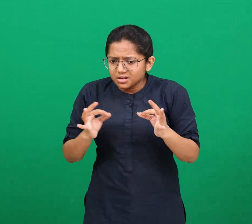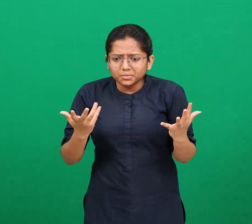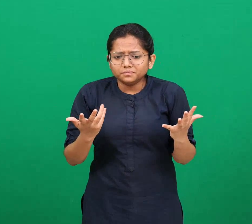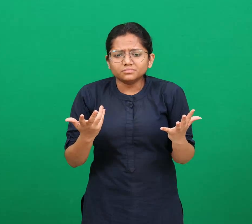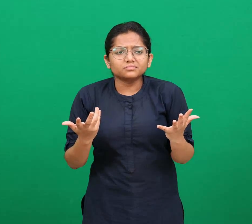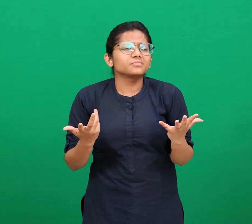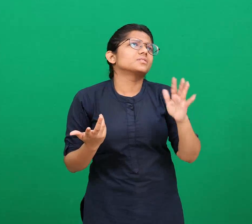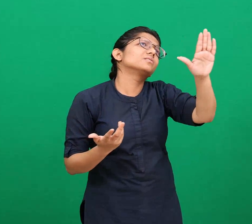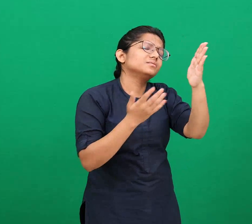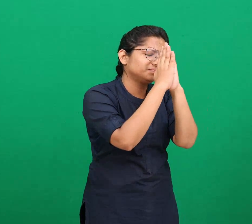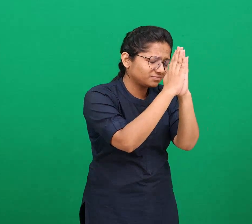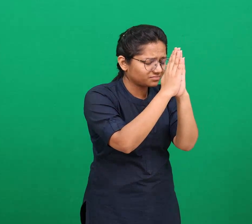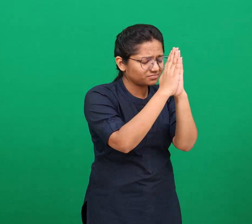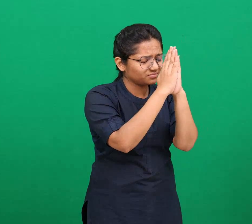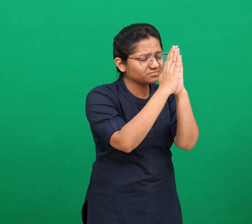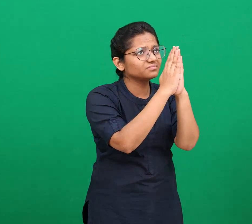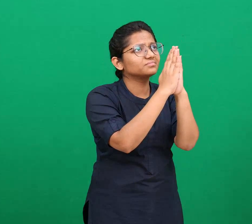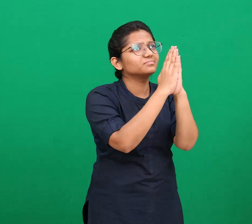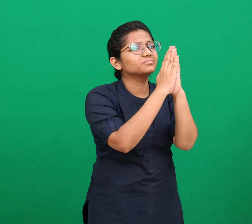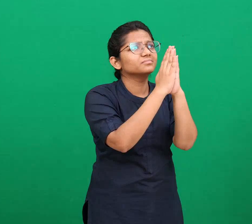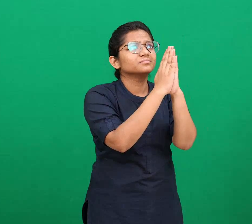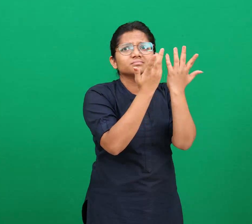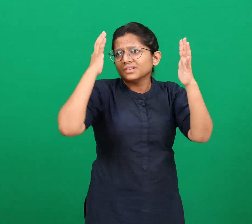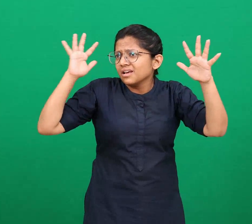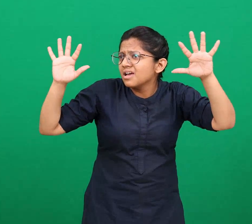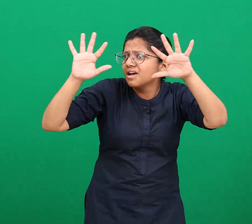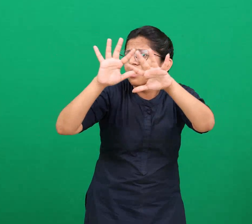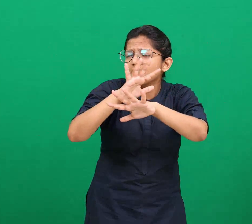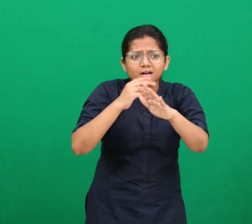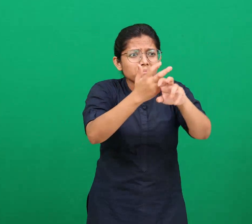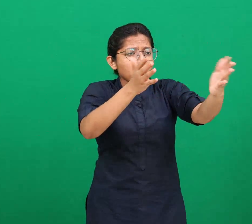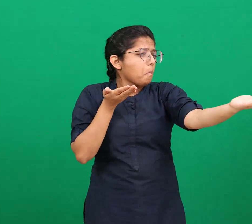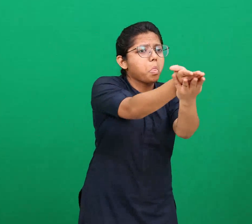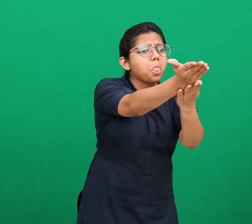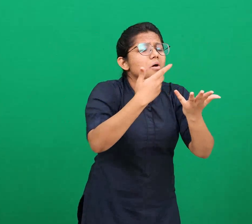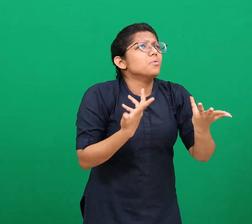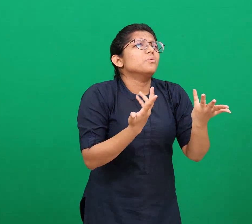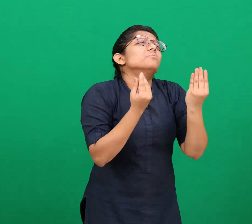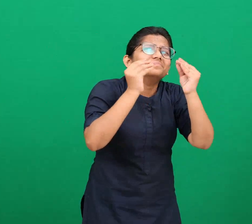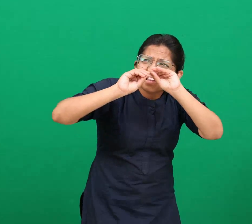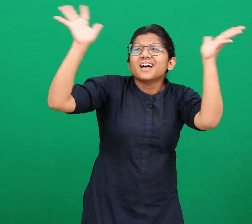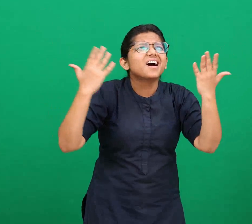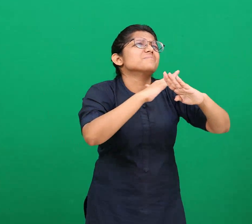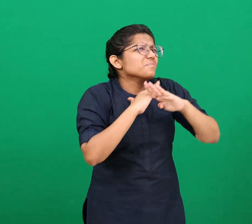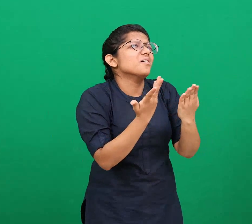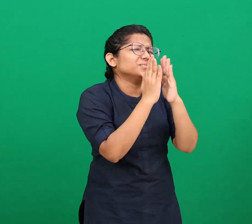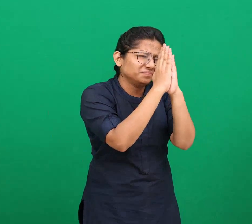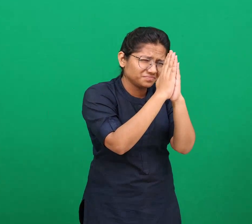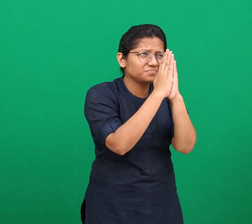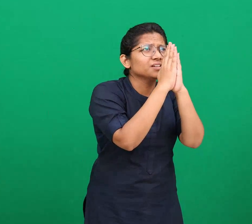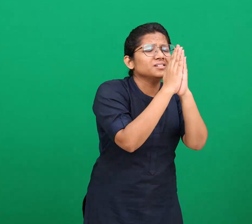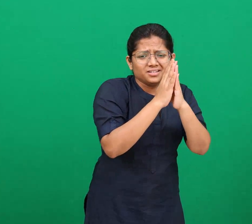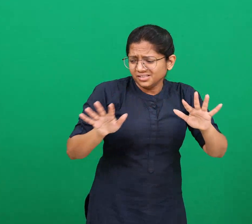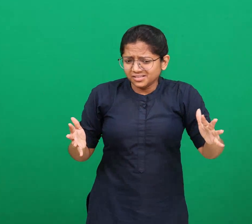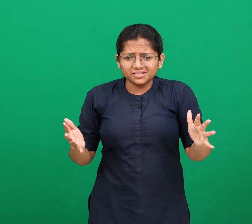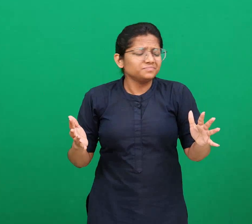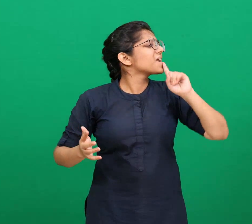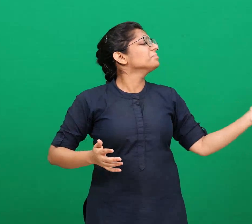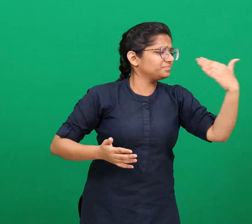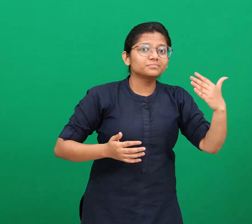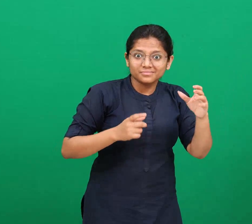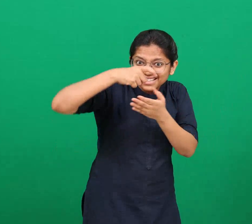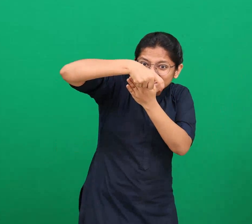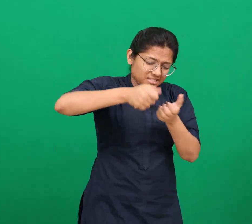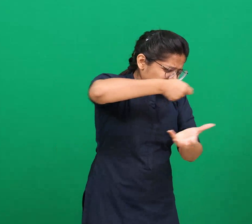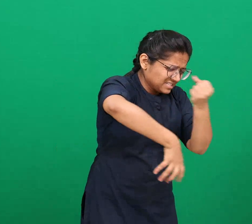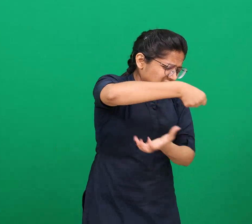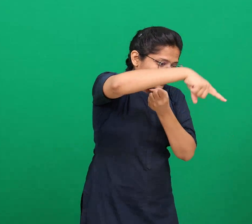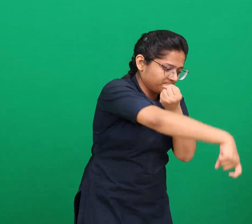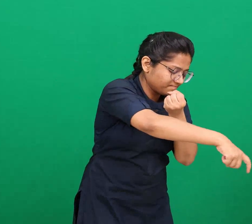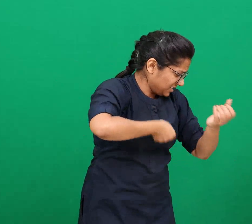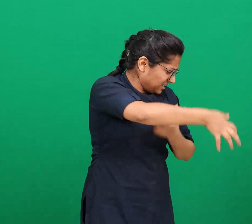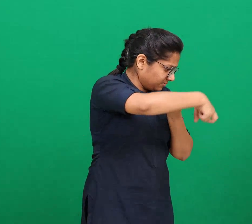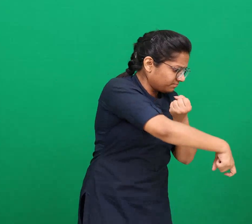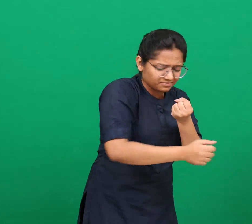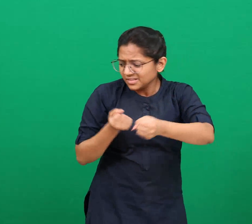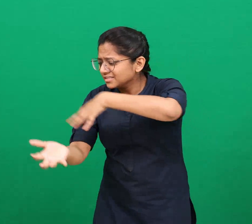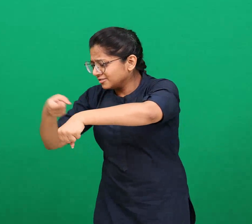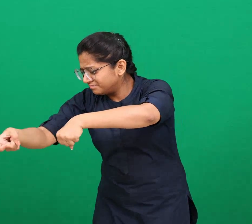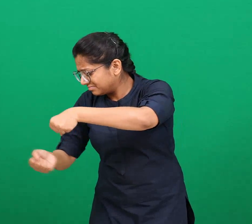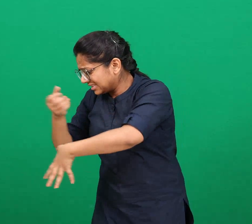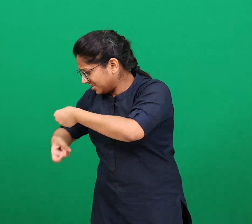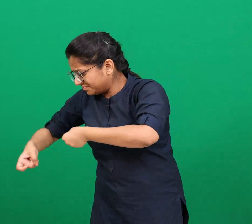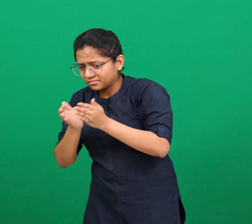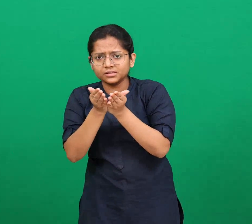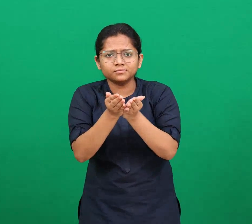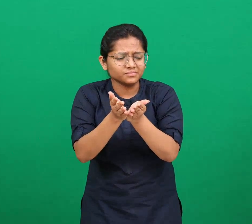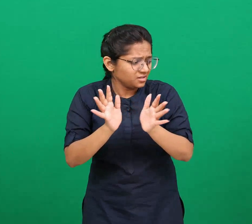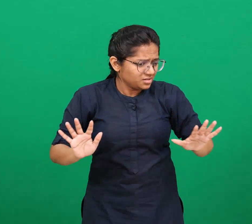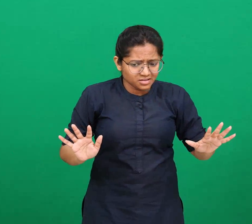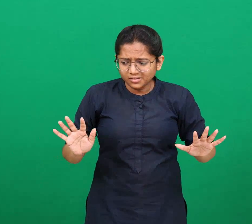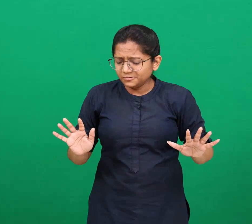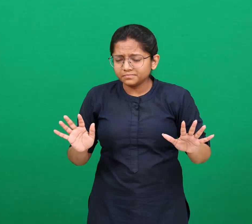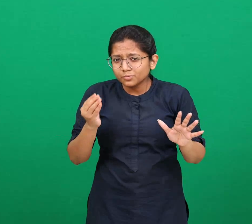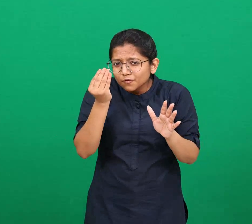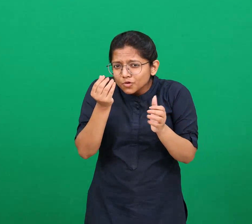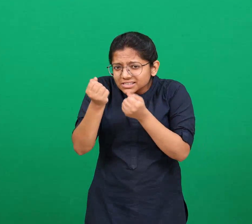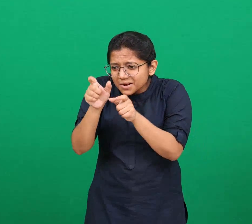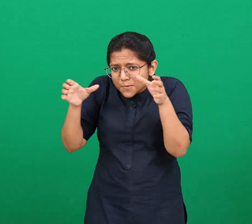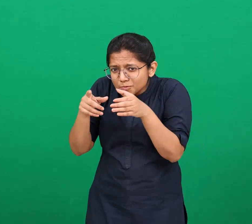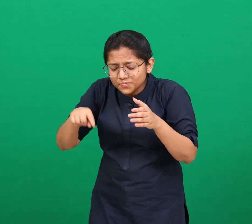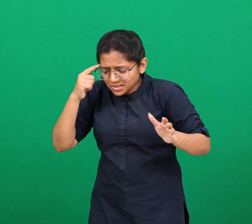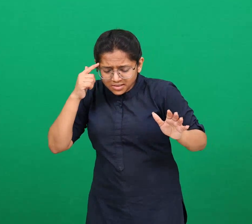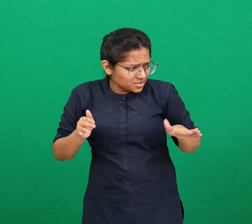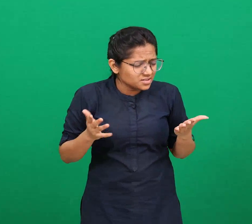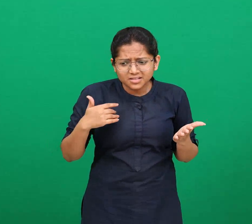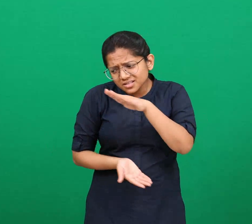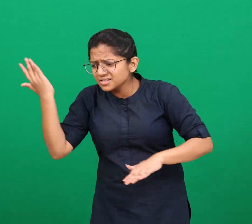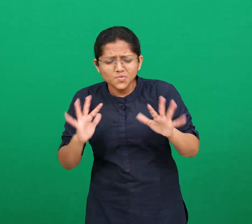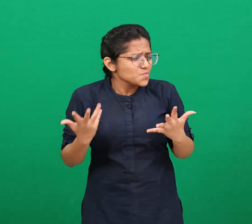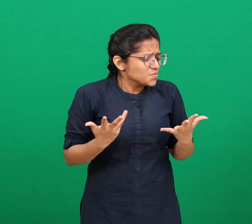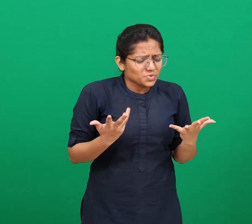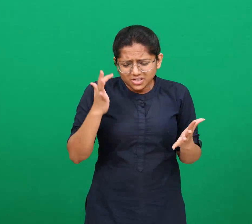Fearing that we would run aground on the rocks, they dropped four anchors from the stern and prayed for daybreak.